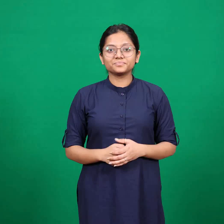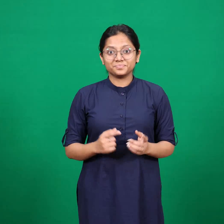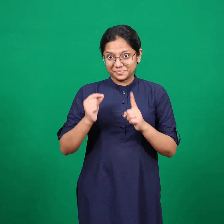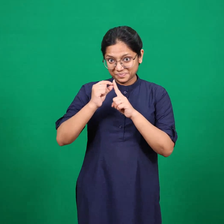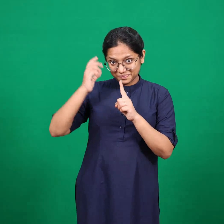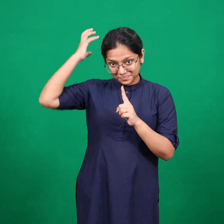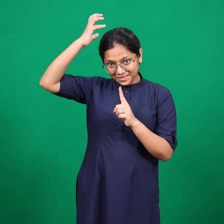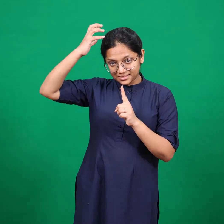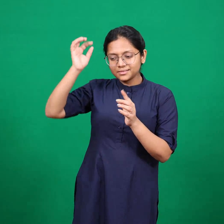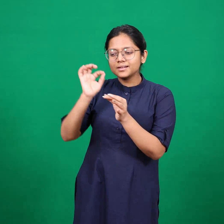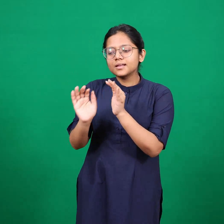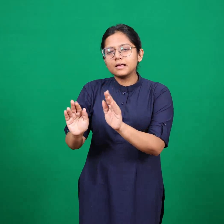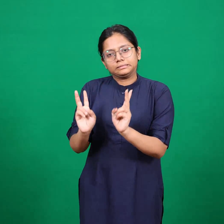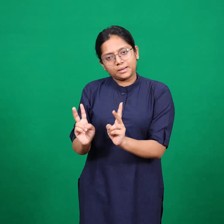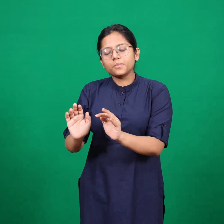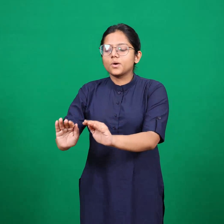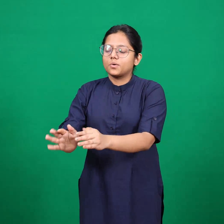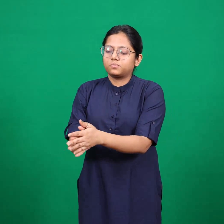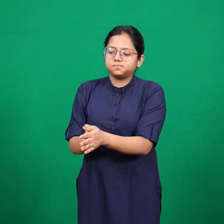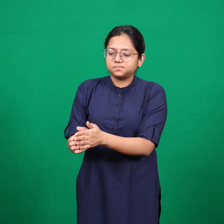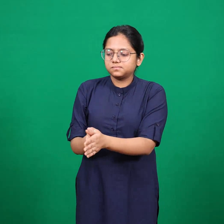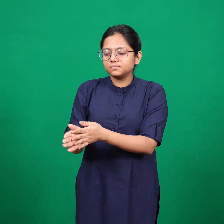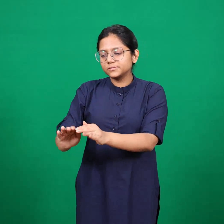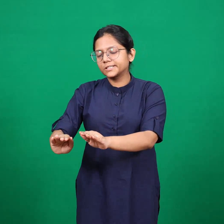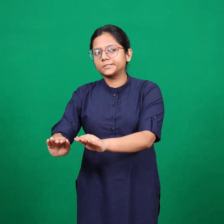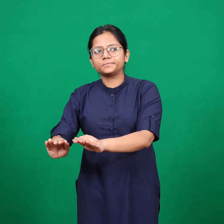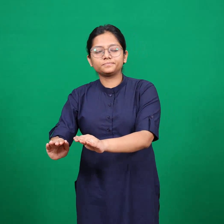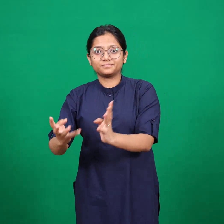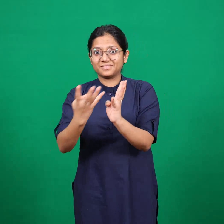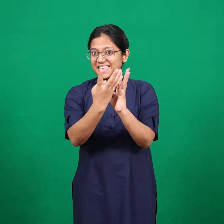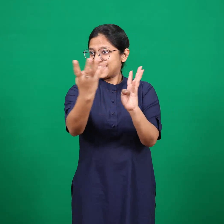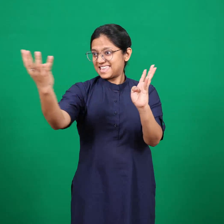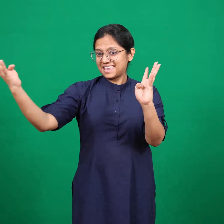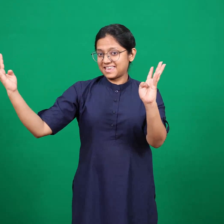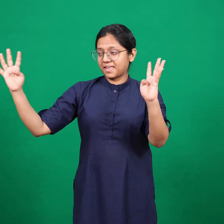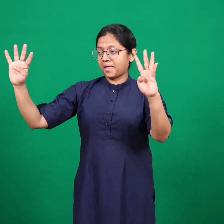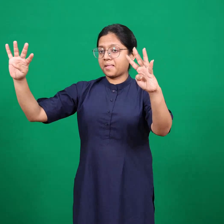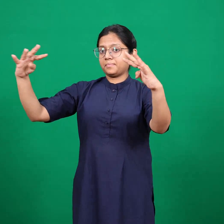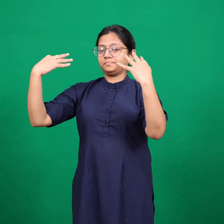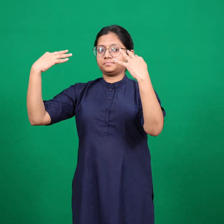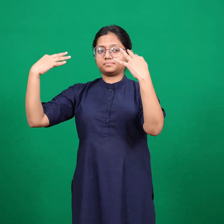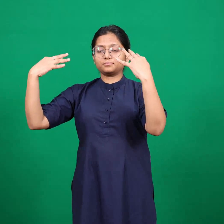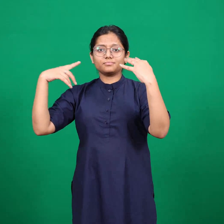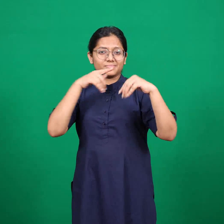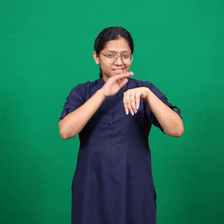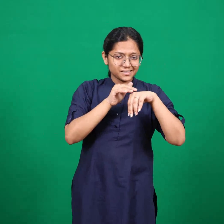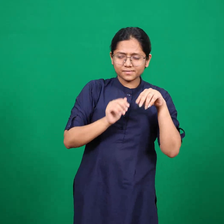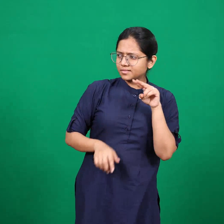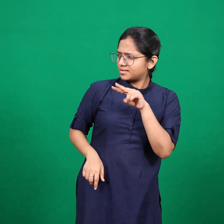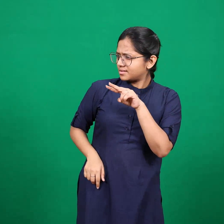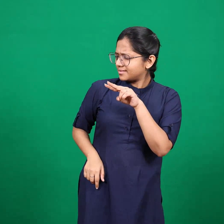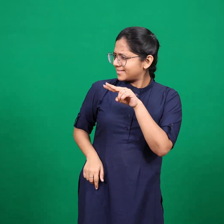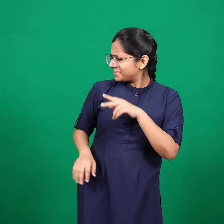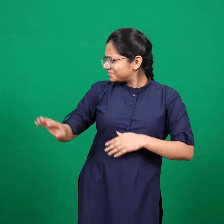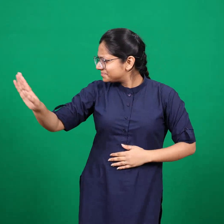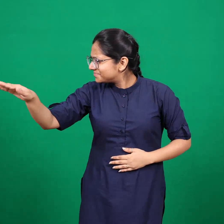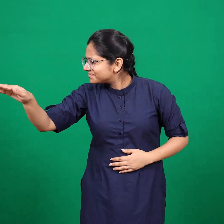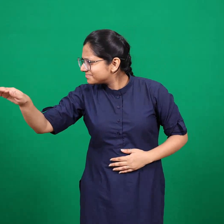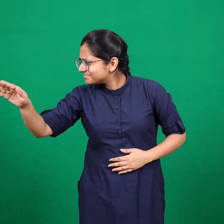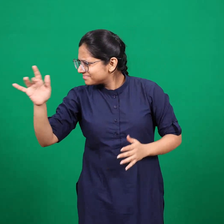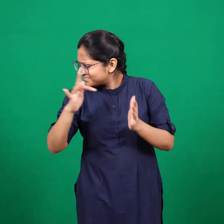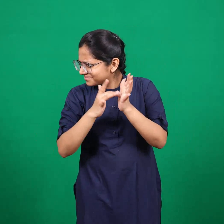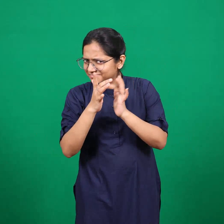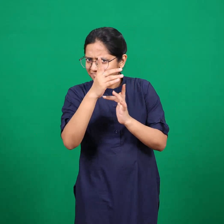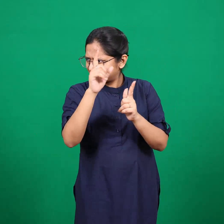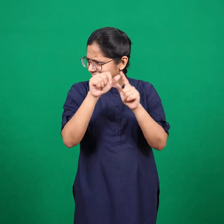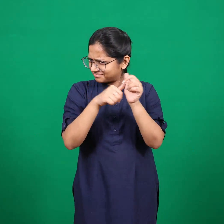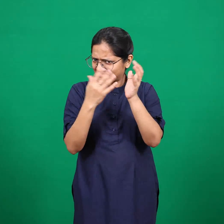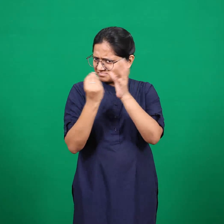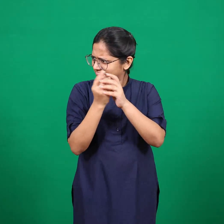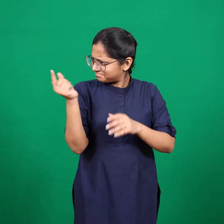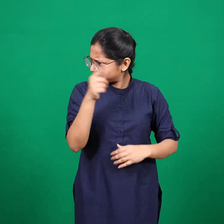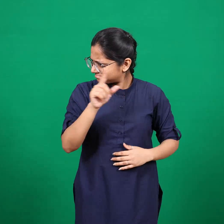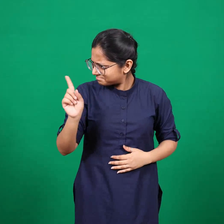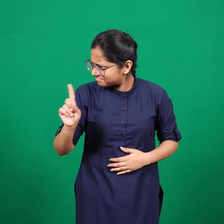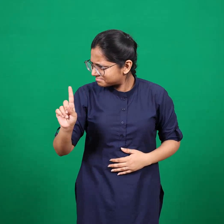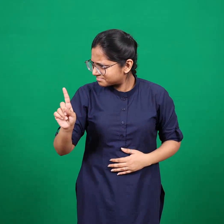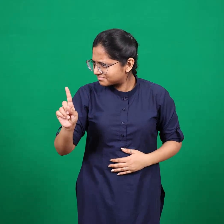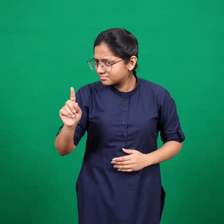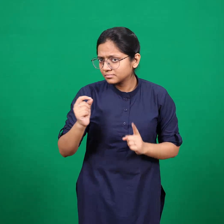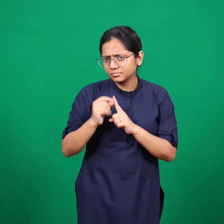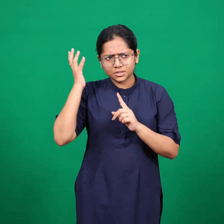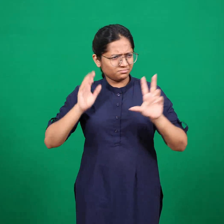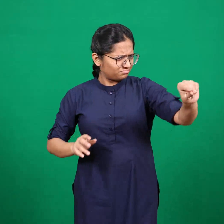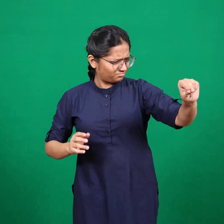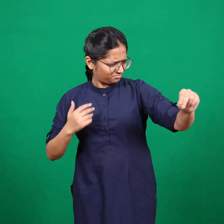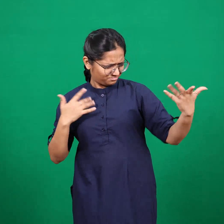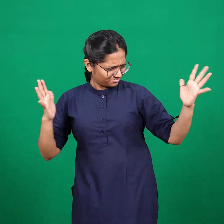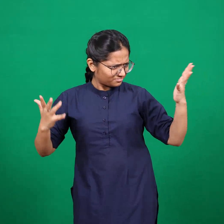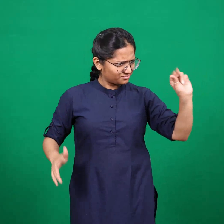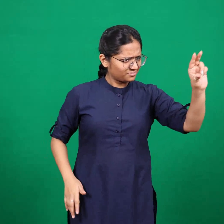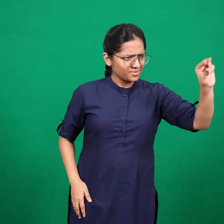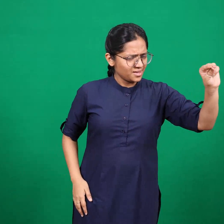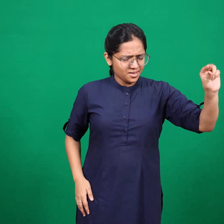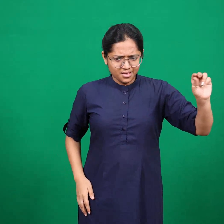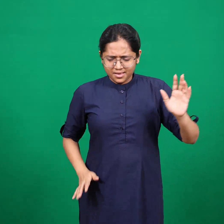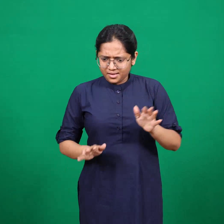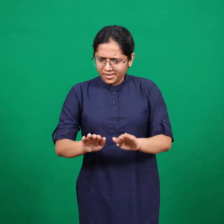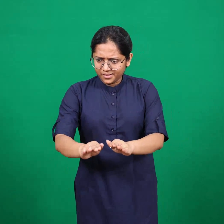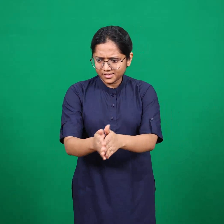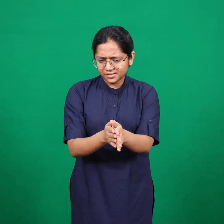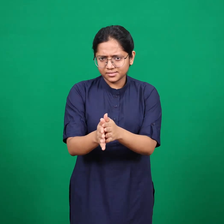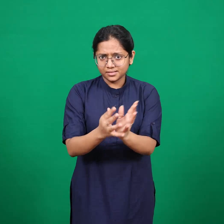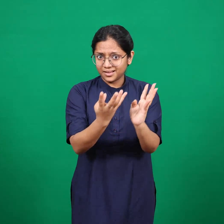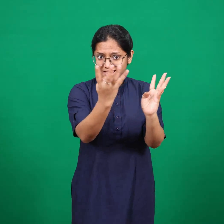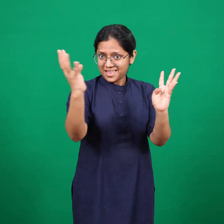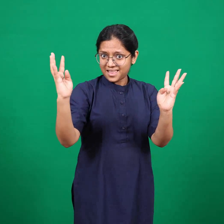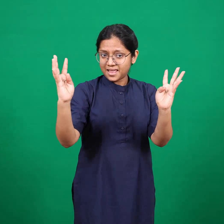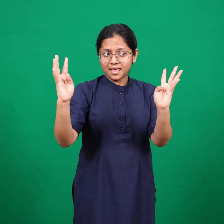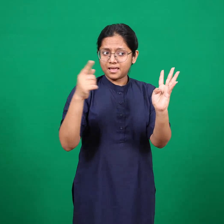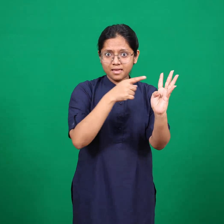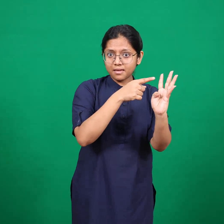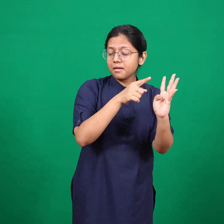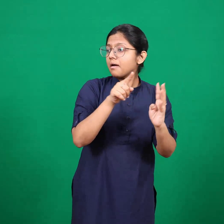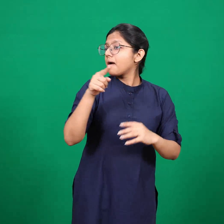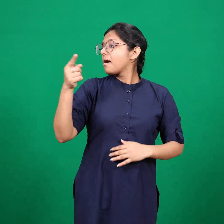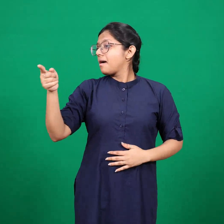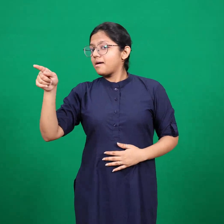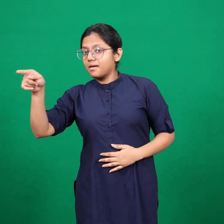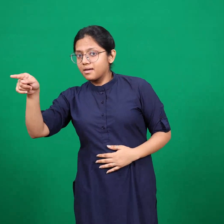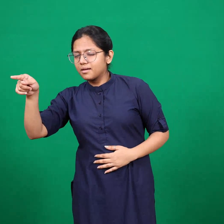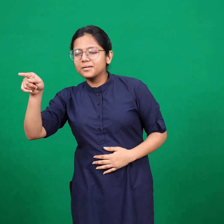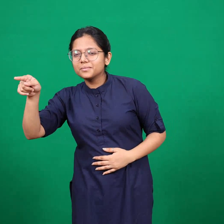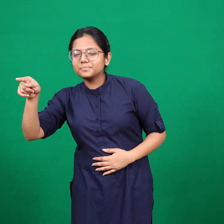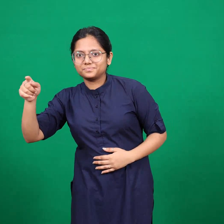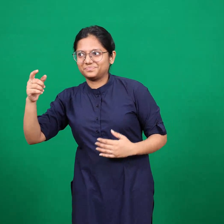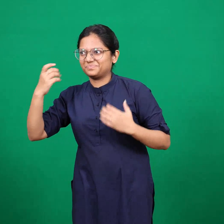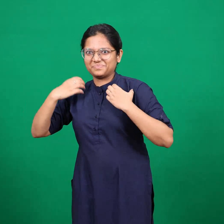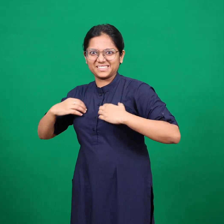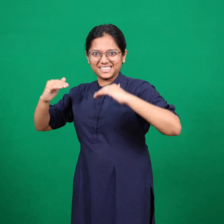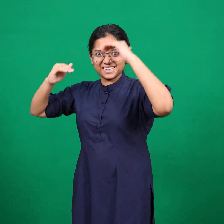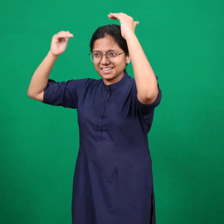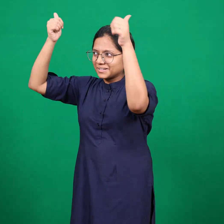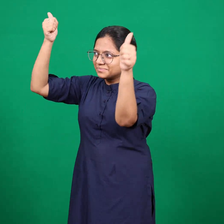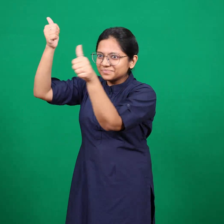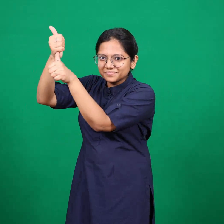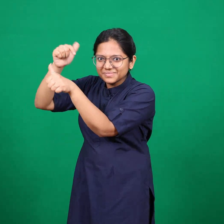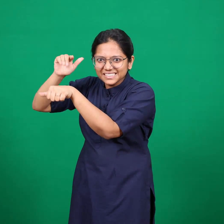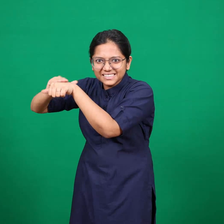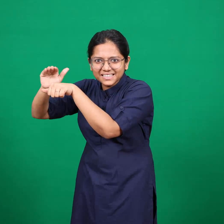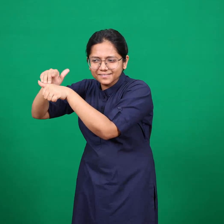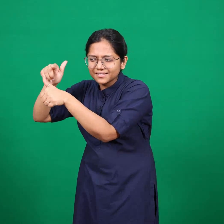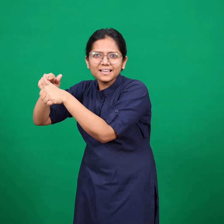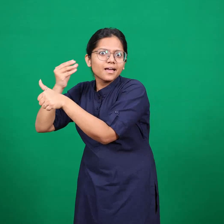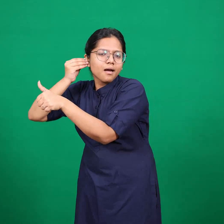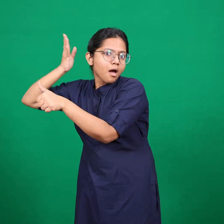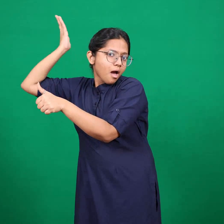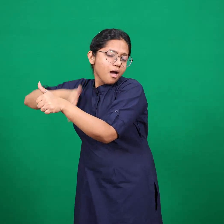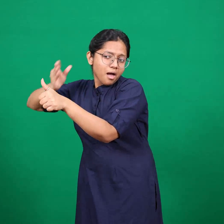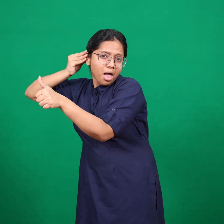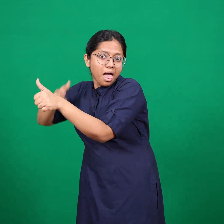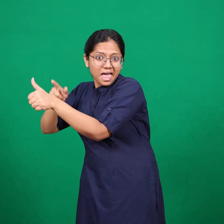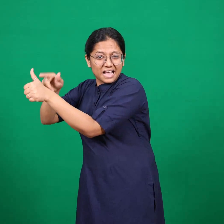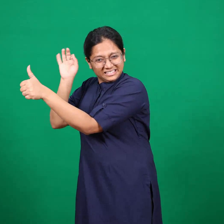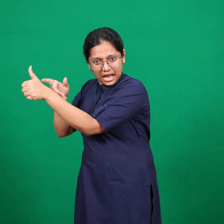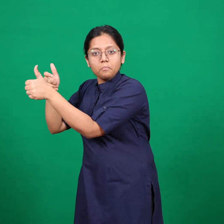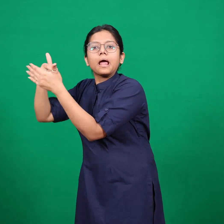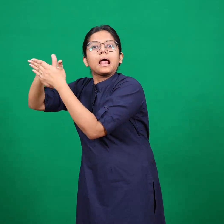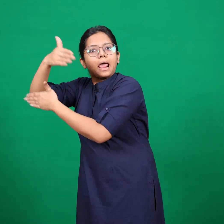Simon Peter was still standing and warming himself. So they asked him, "Aren' t you also one of His disciples?" He denied it and said, "I am not."